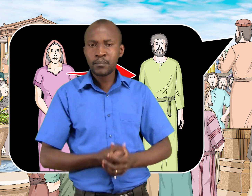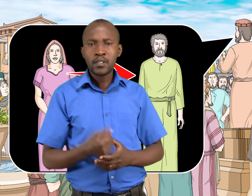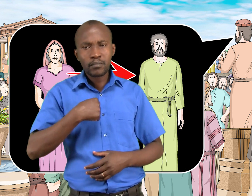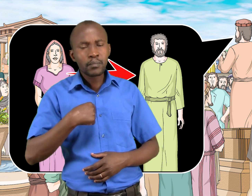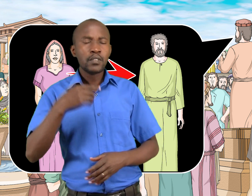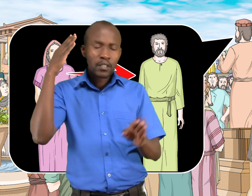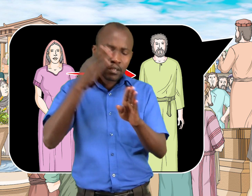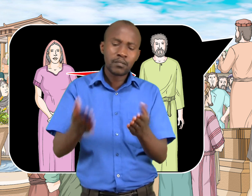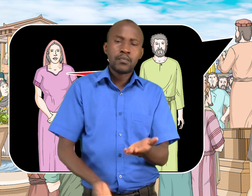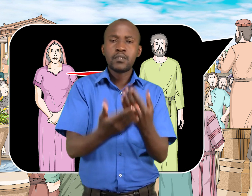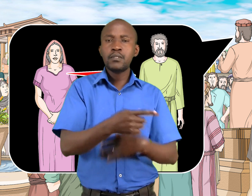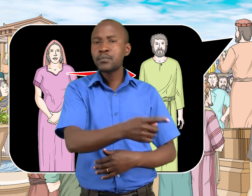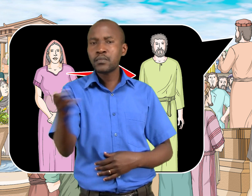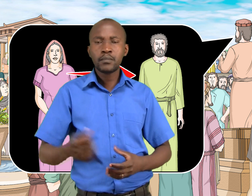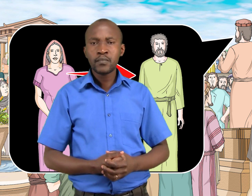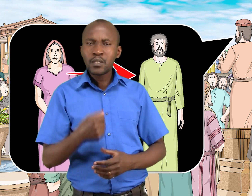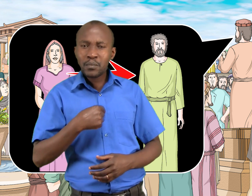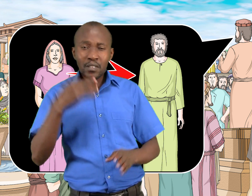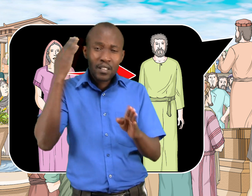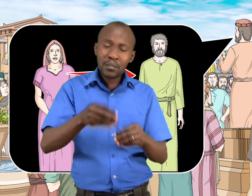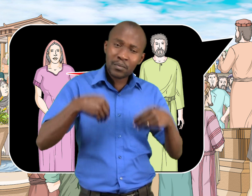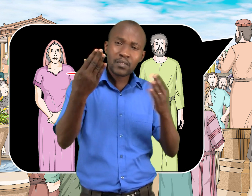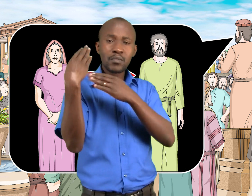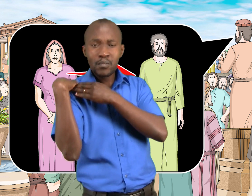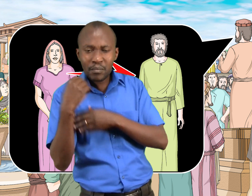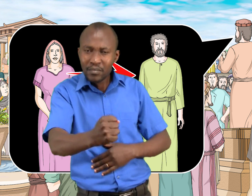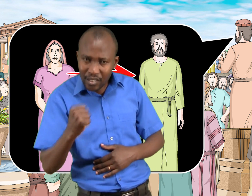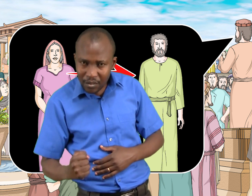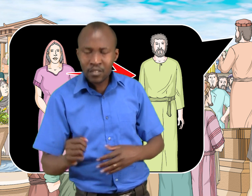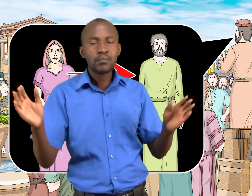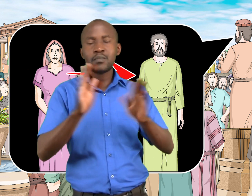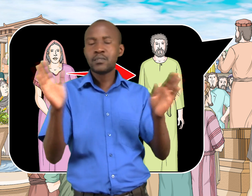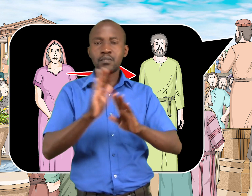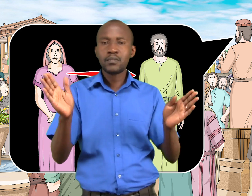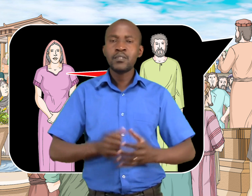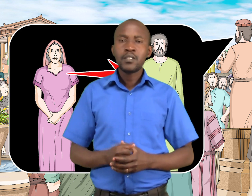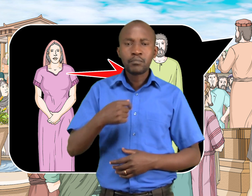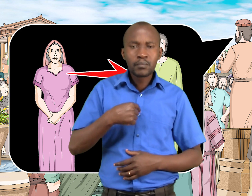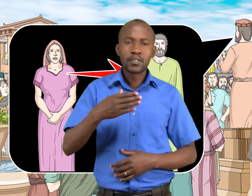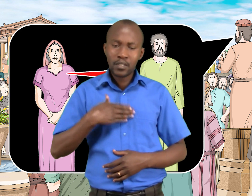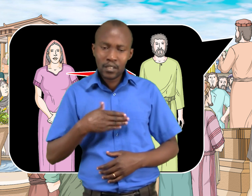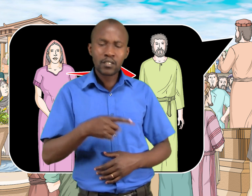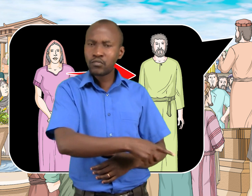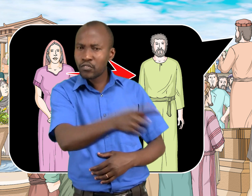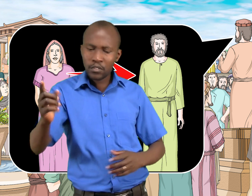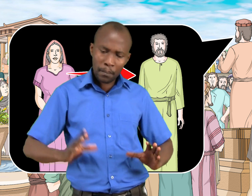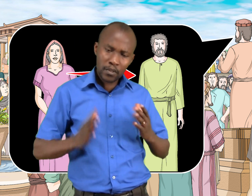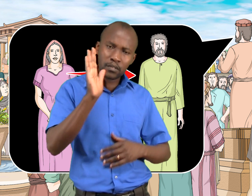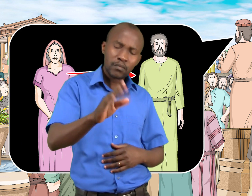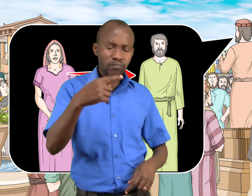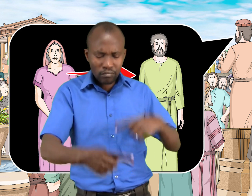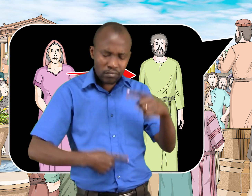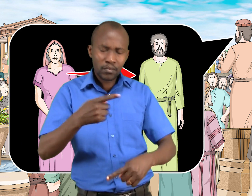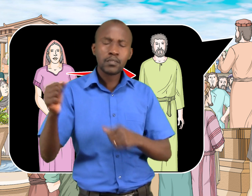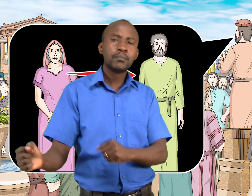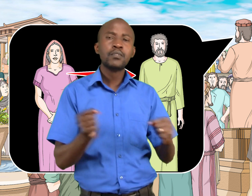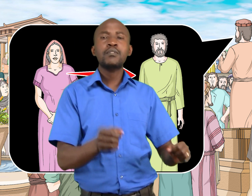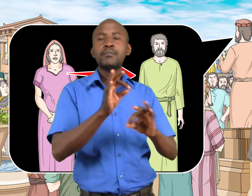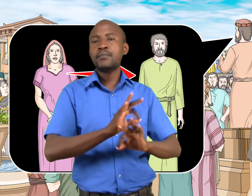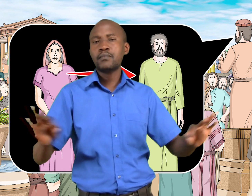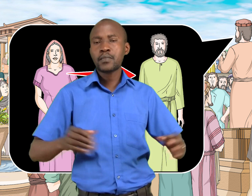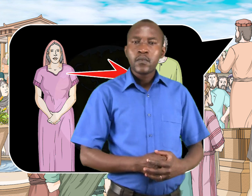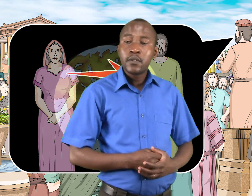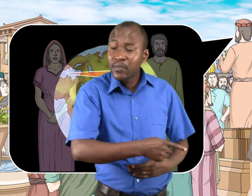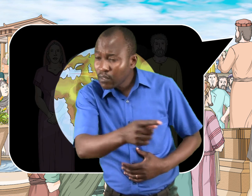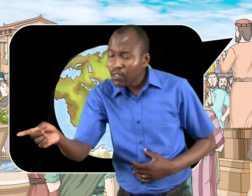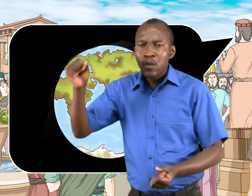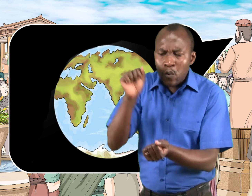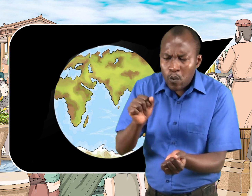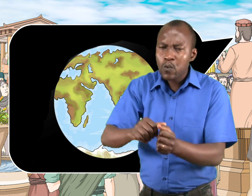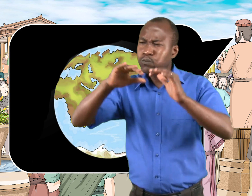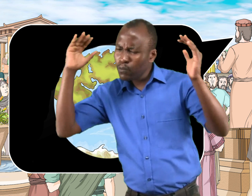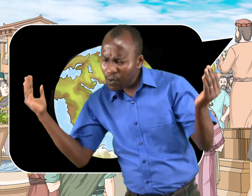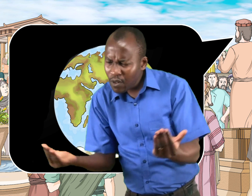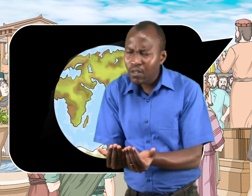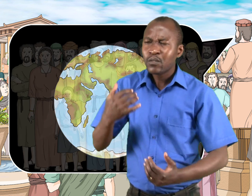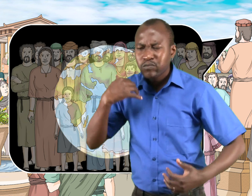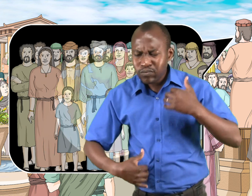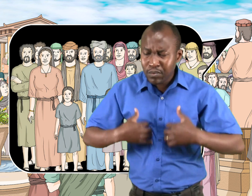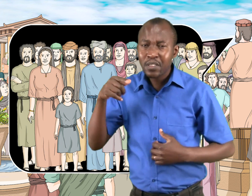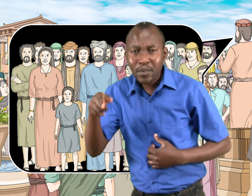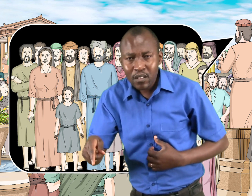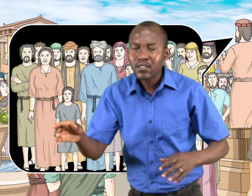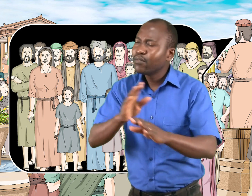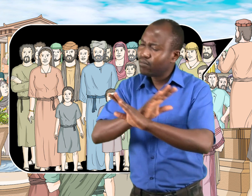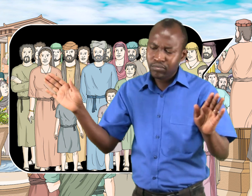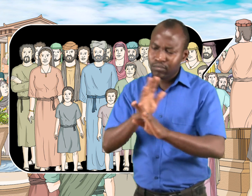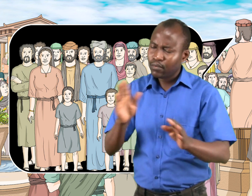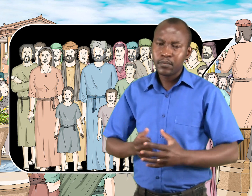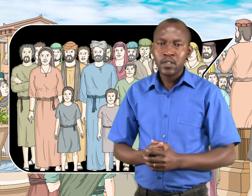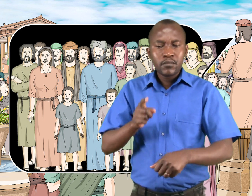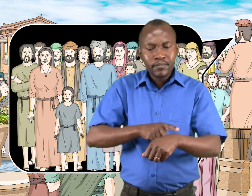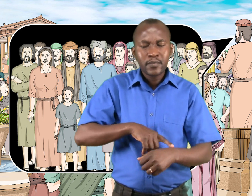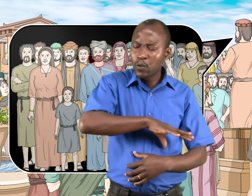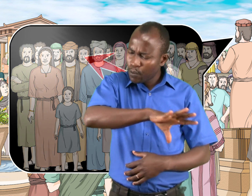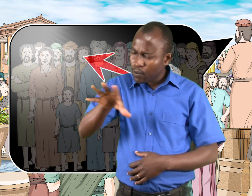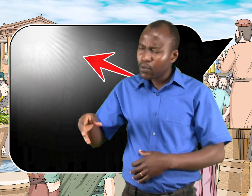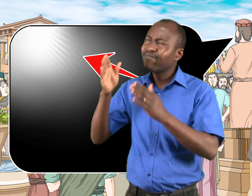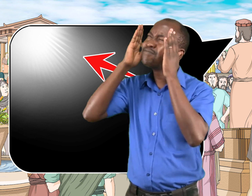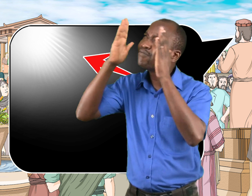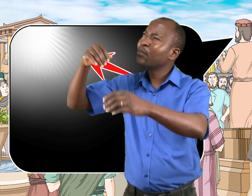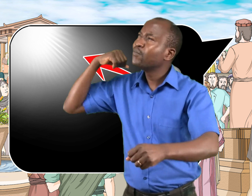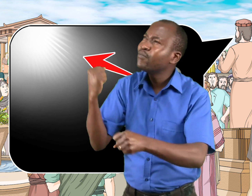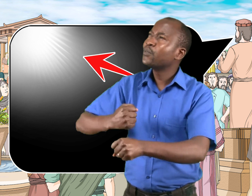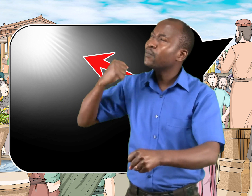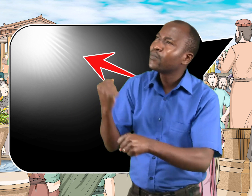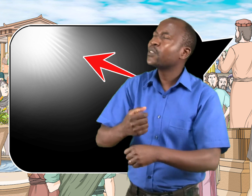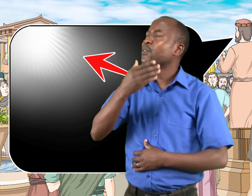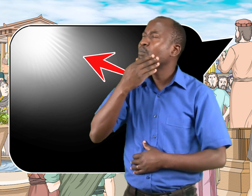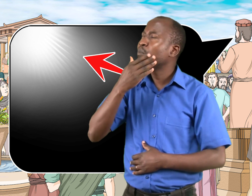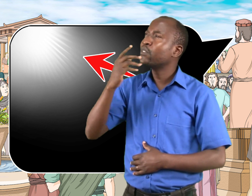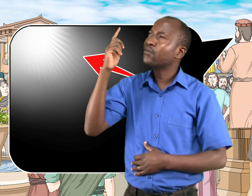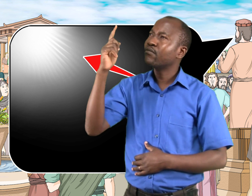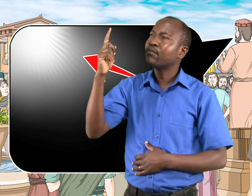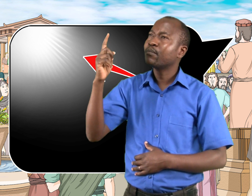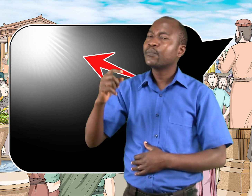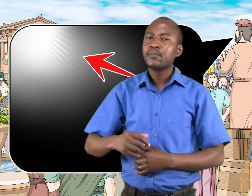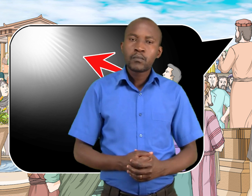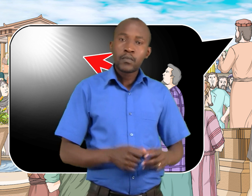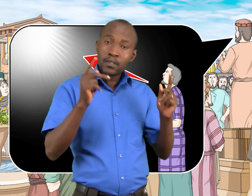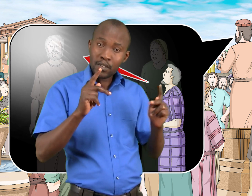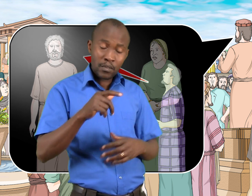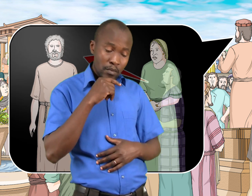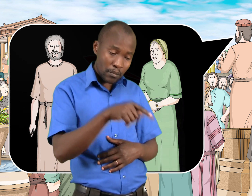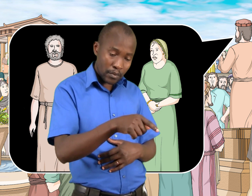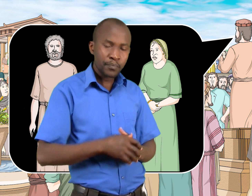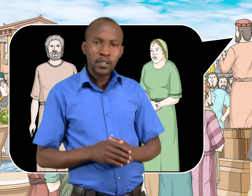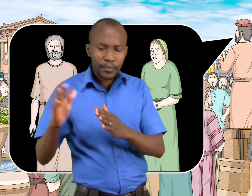I am saying this for your own good, not to restrict you, but in order to promote proper decorum and undivided devotion to the Lord.